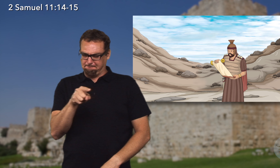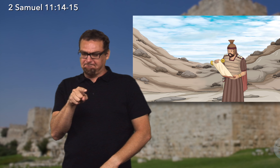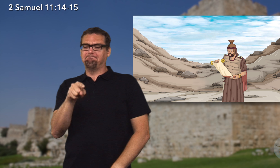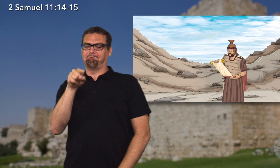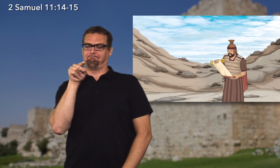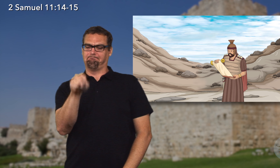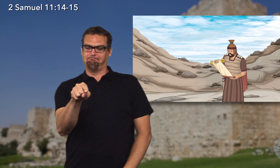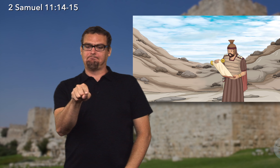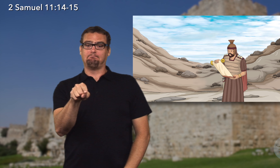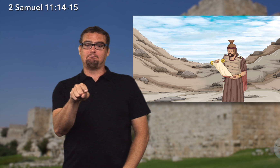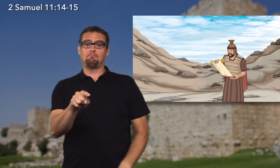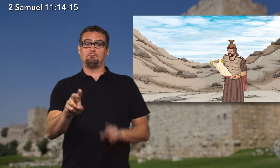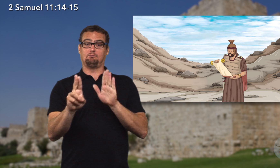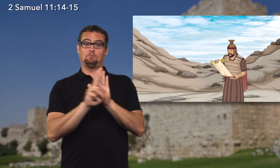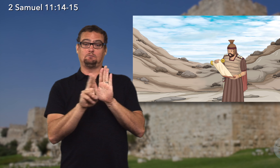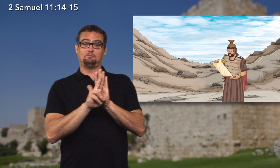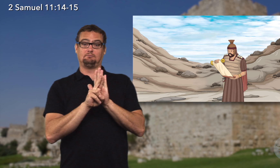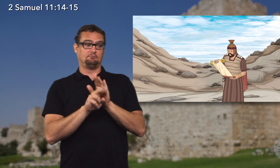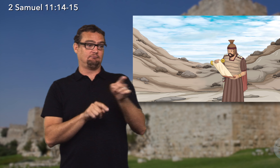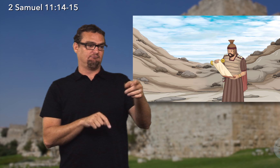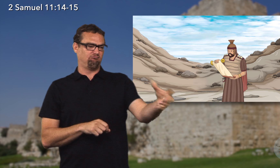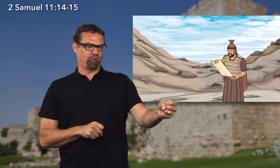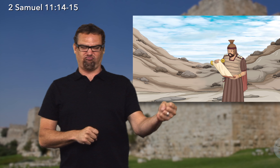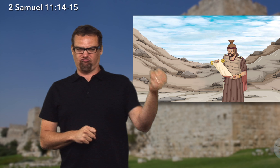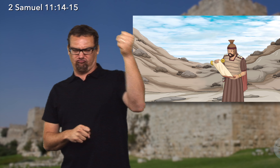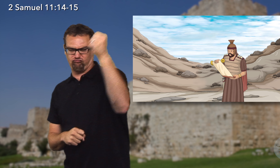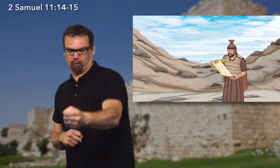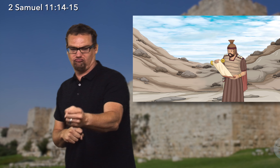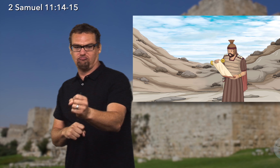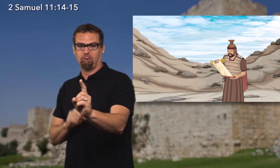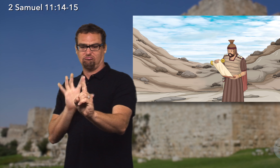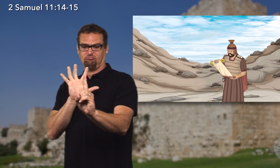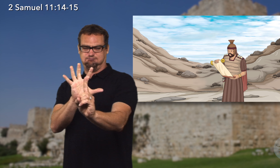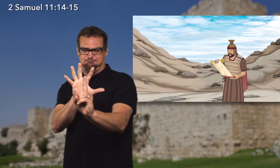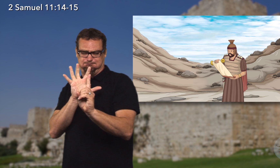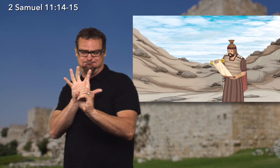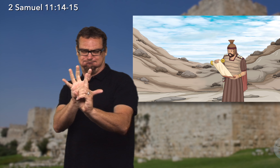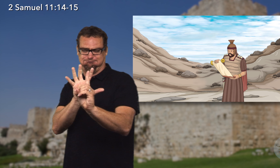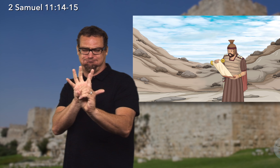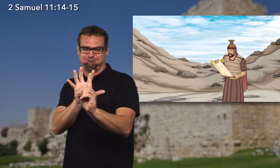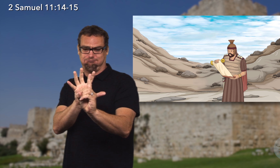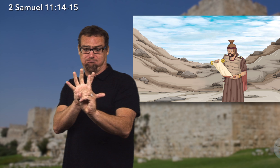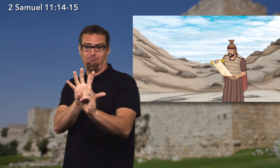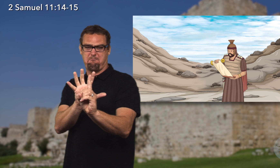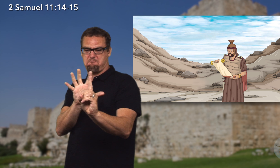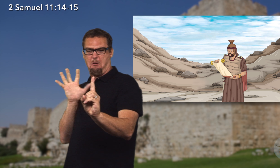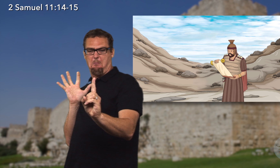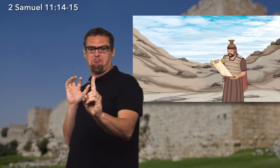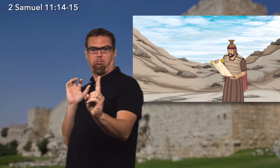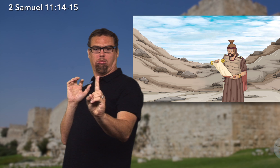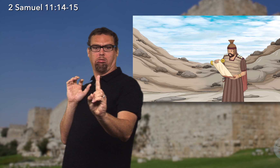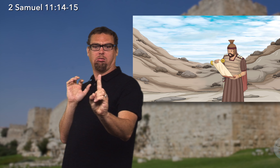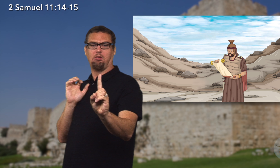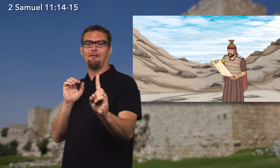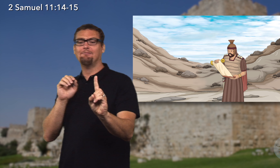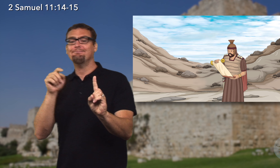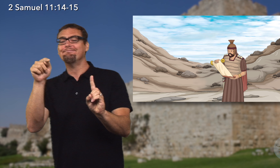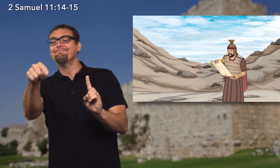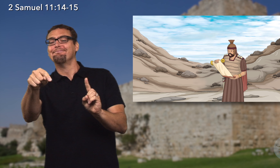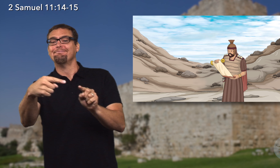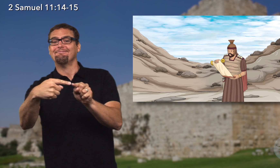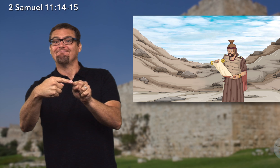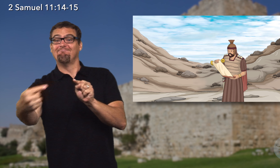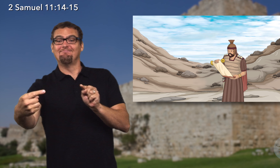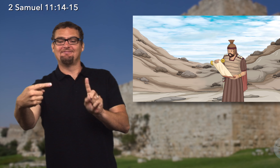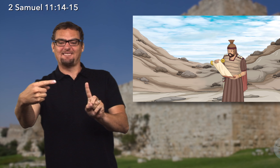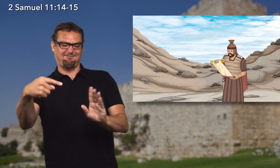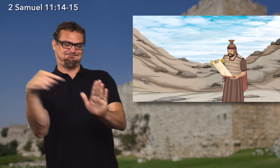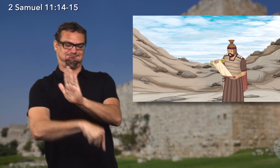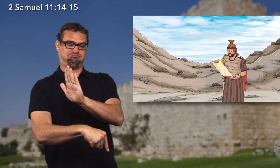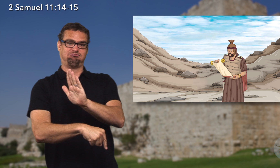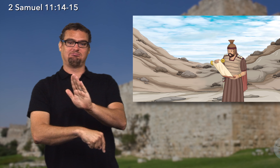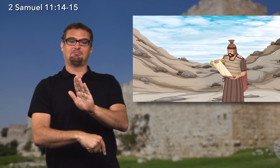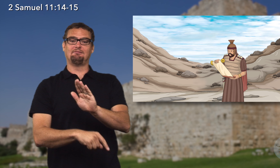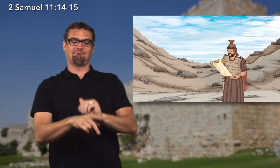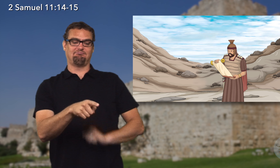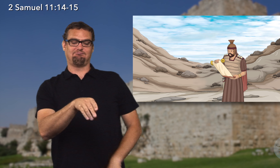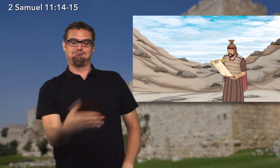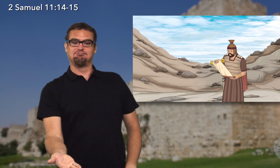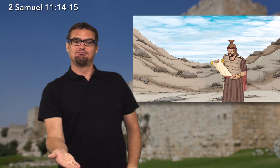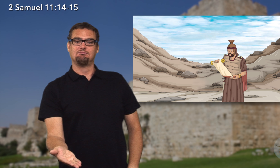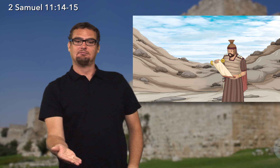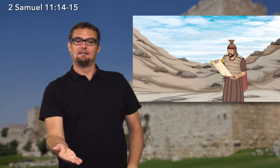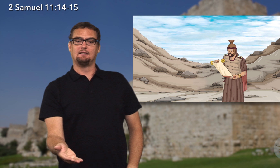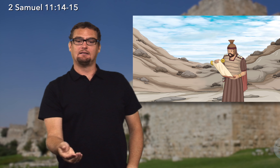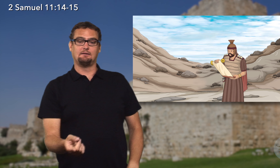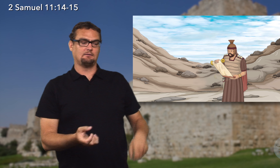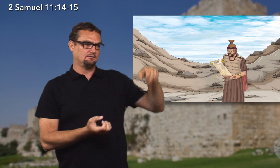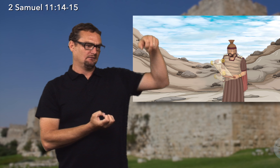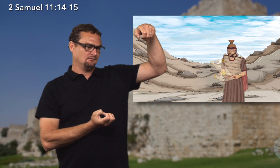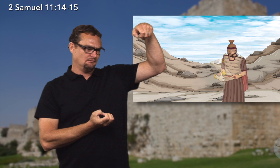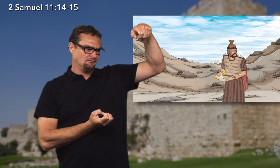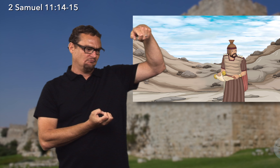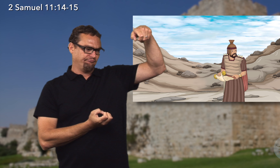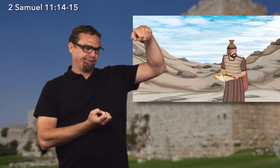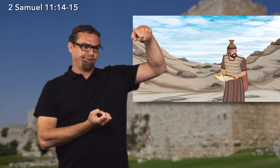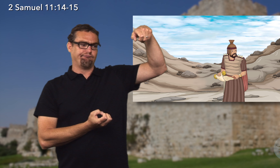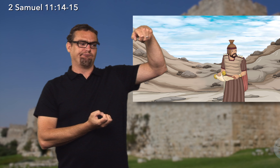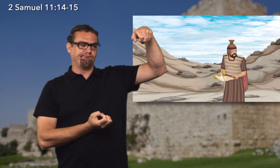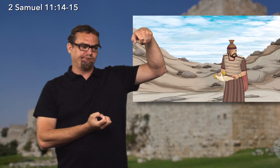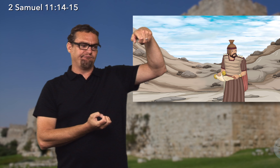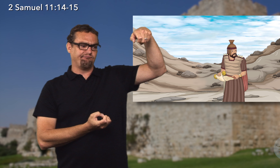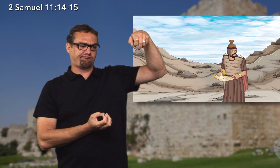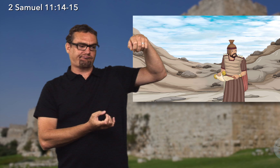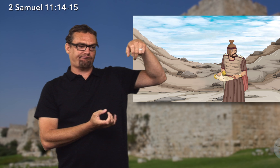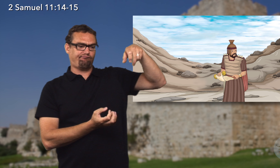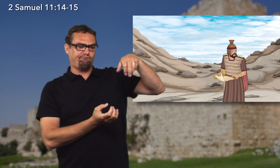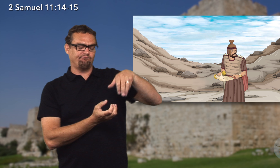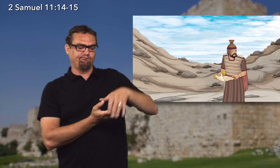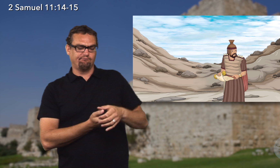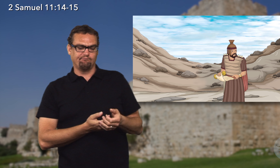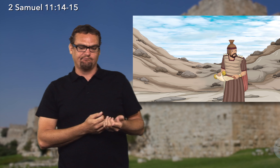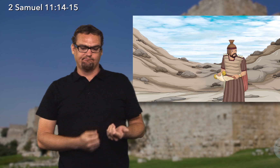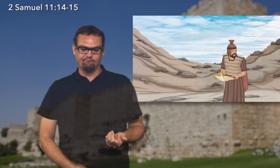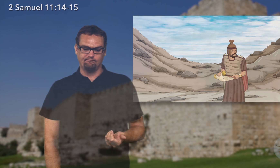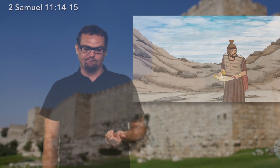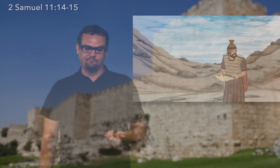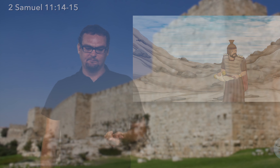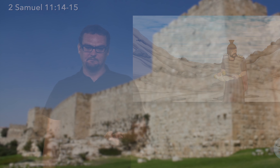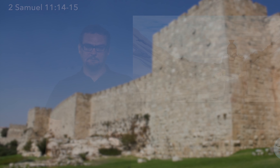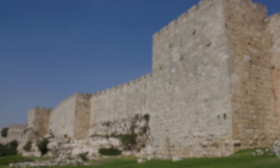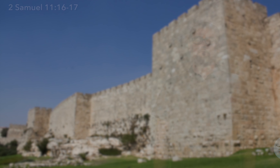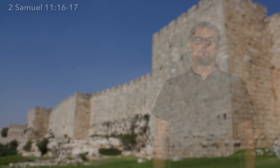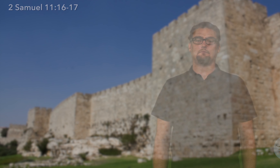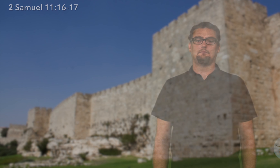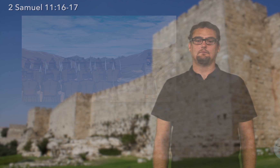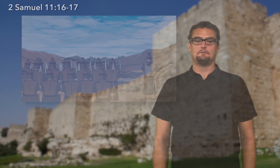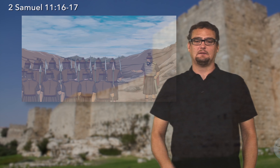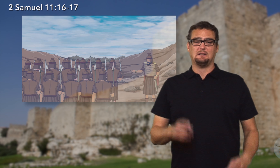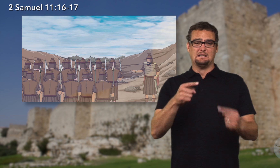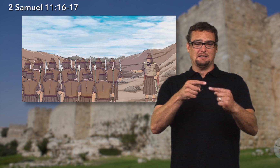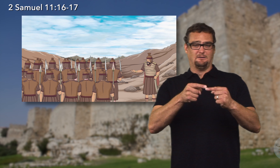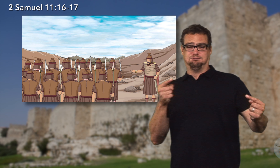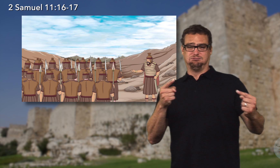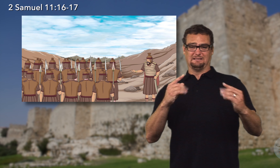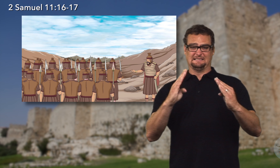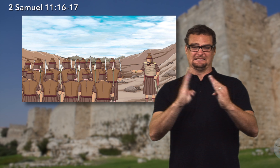then withdraw from him, so that he may be struck down and killed.”